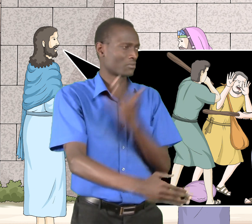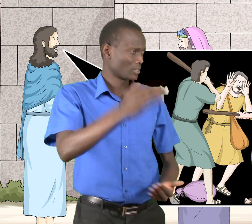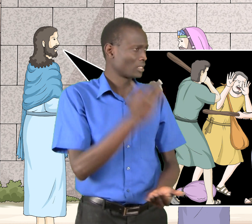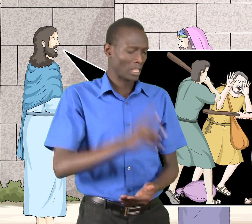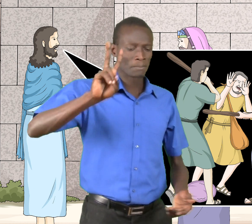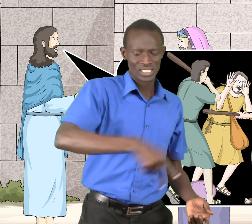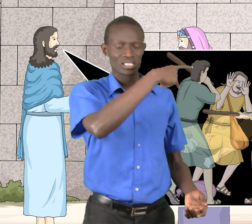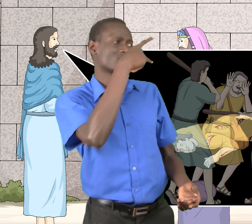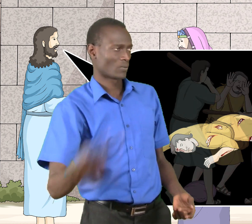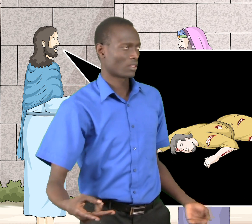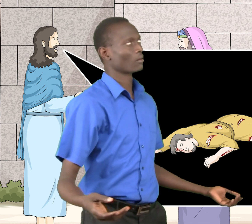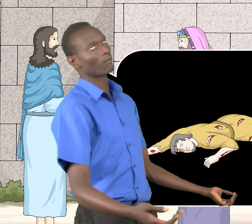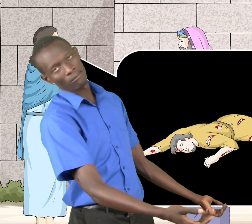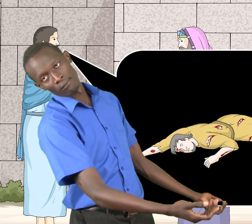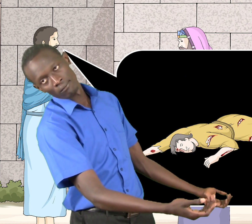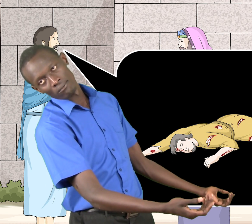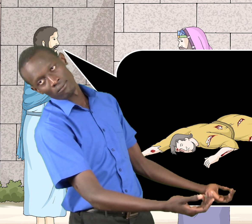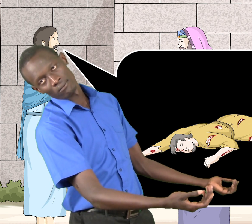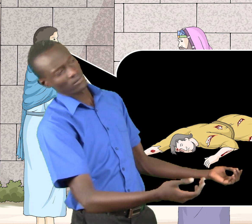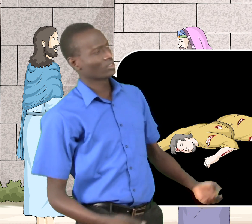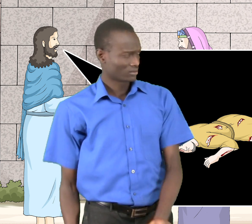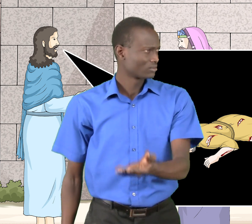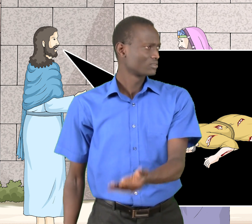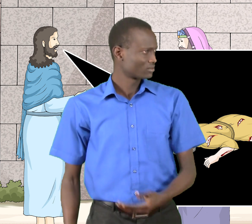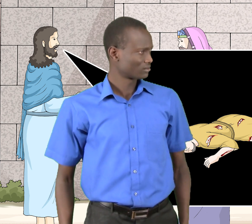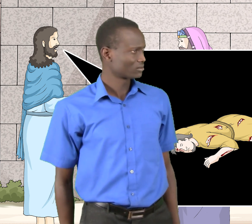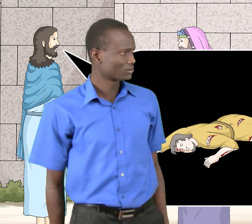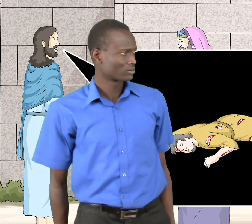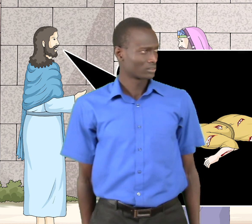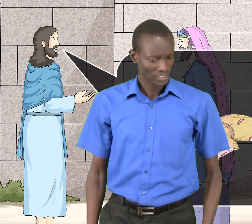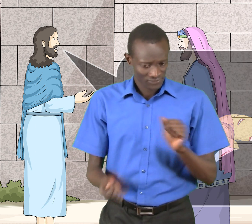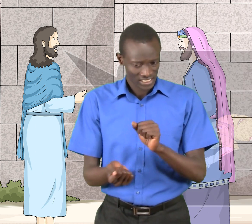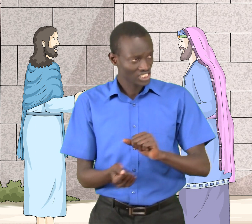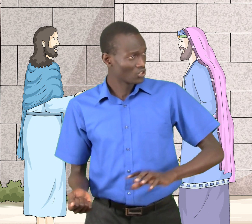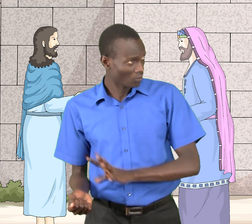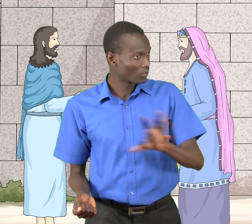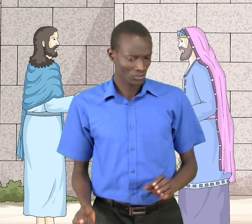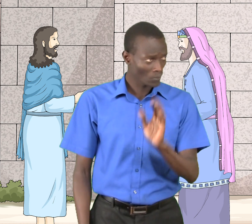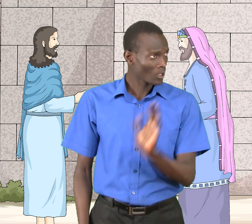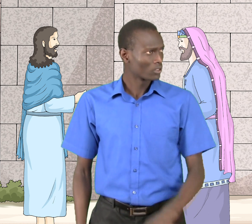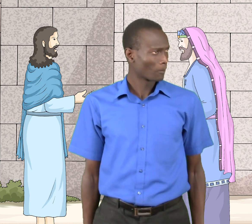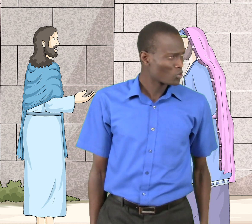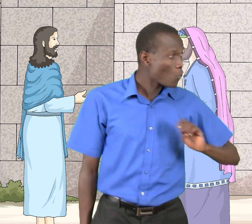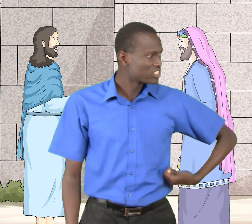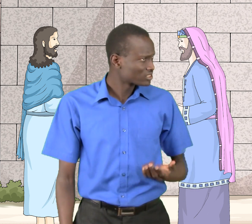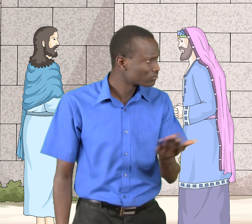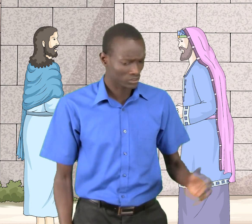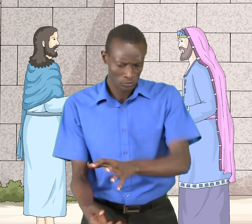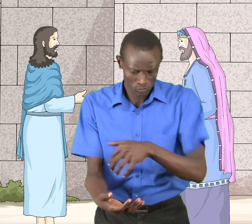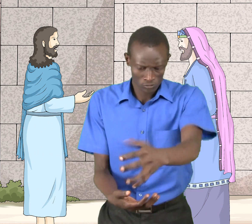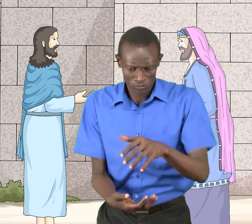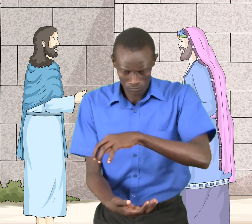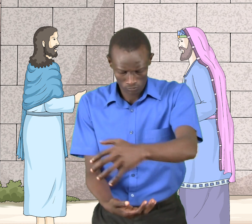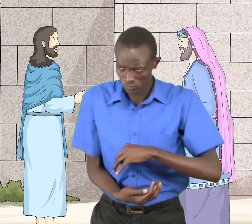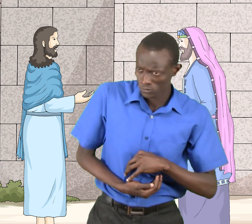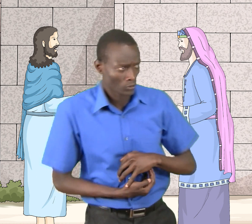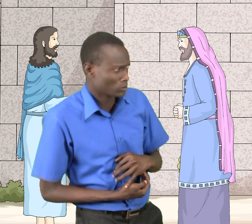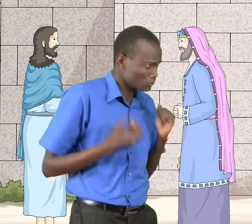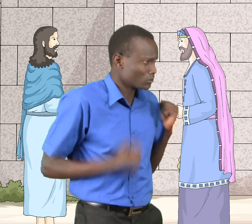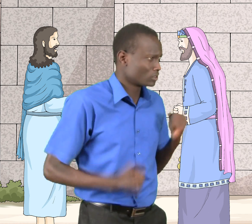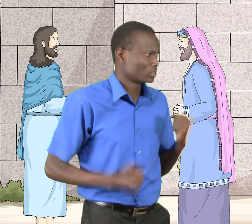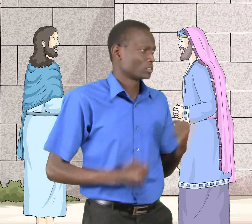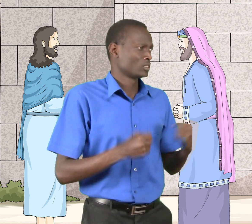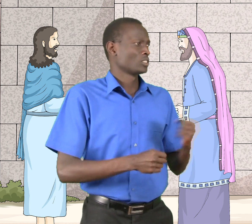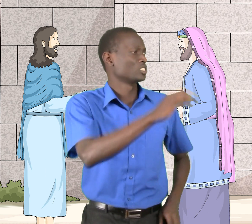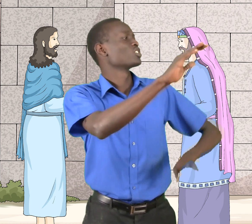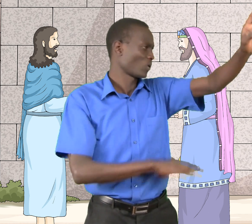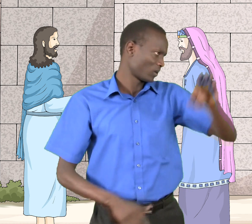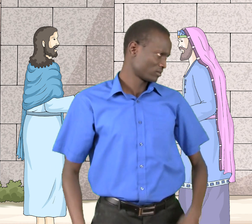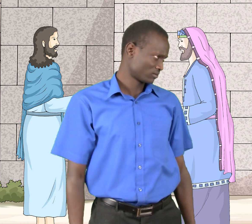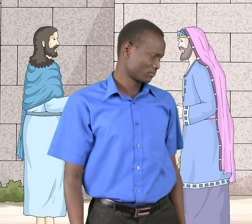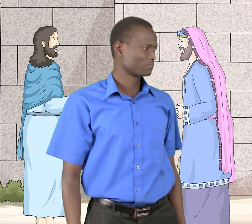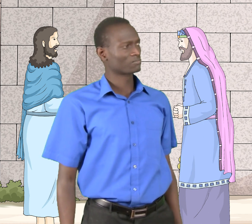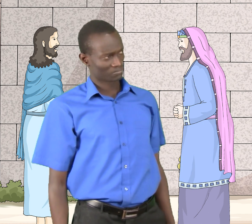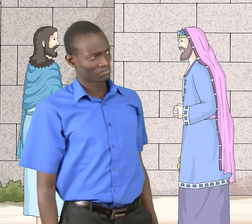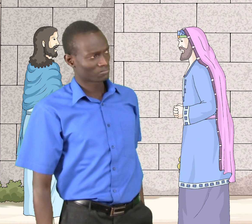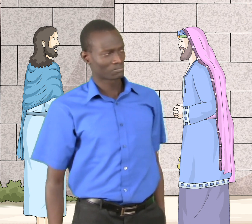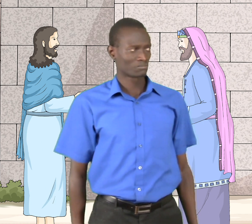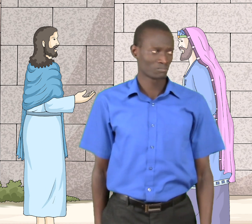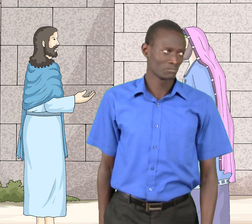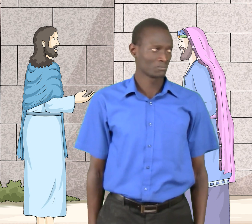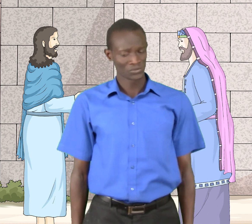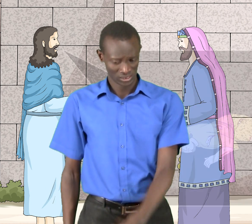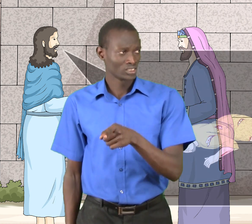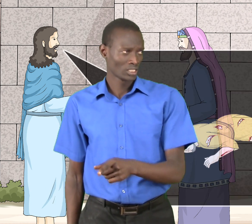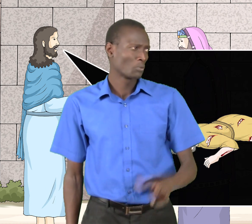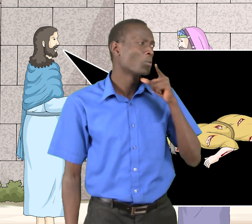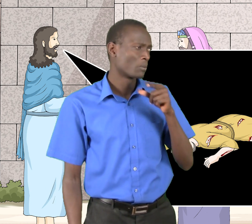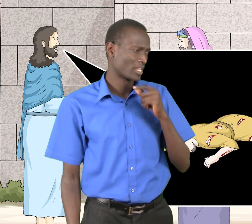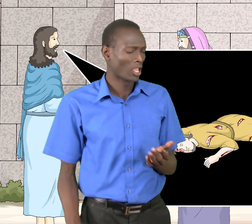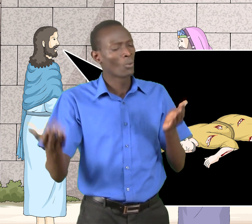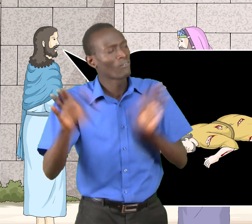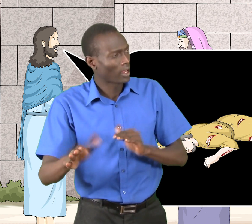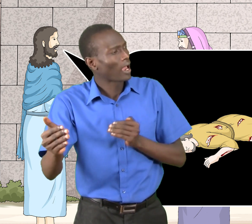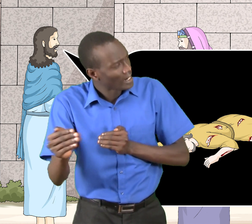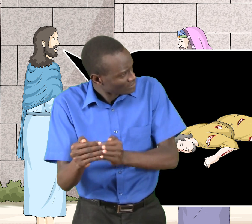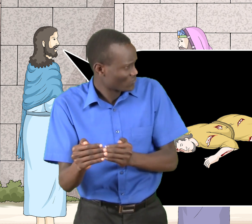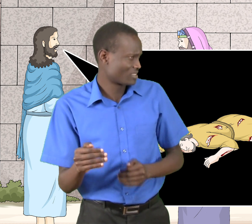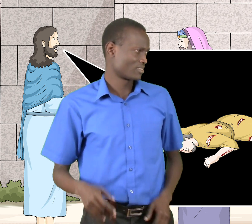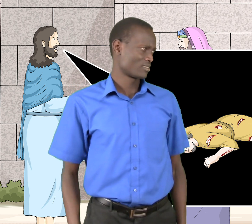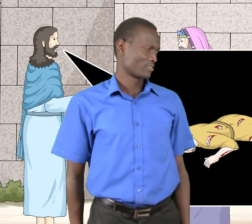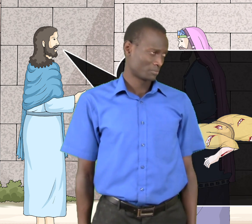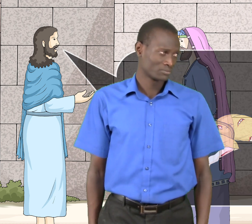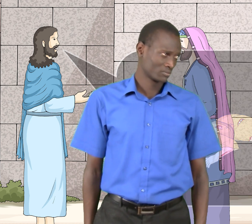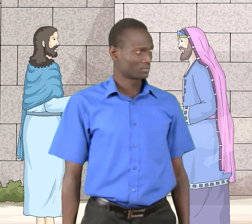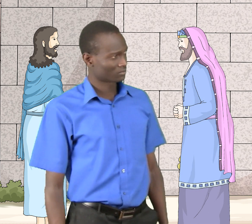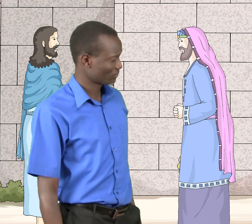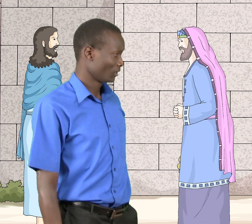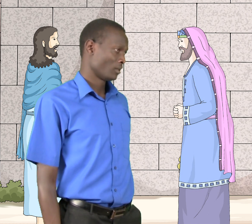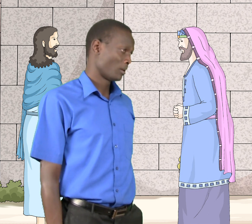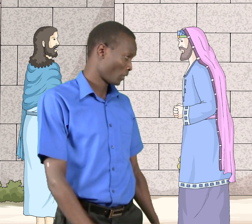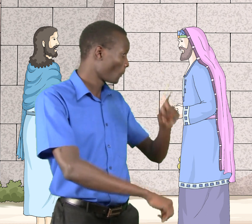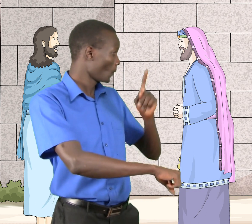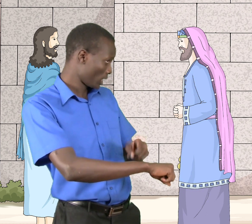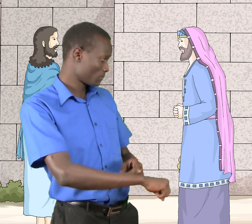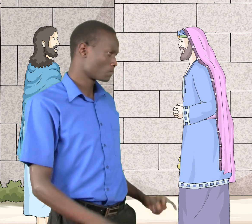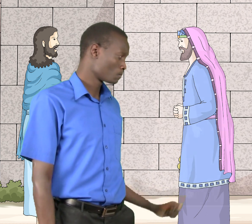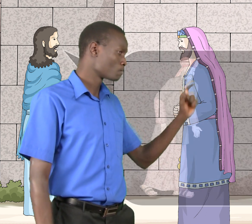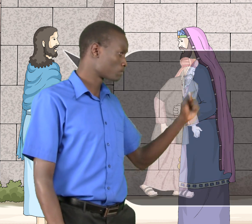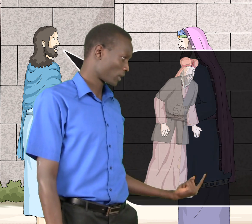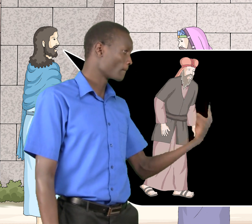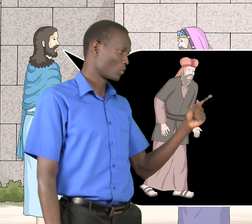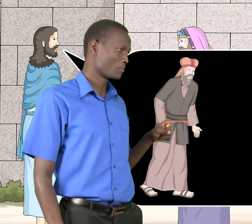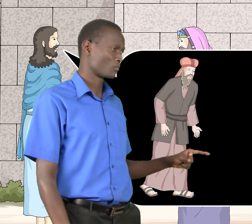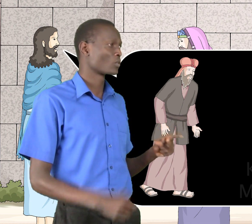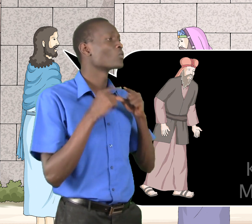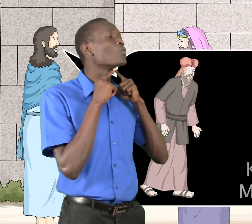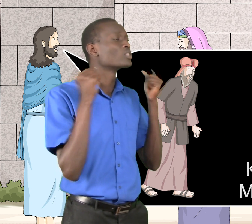They stripped him, beat him, and went away, leaving him half dead.